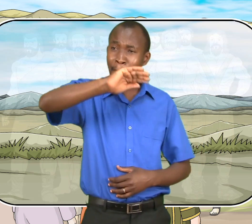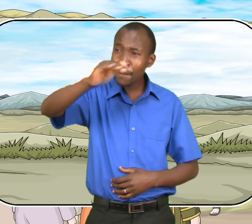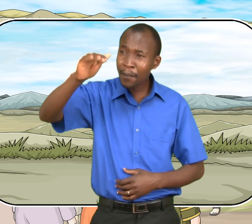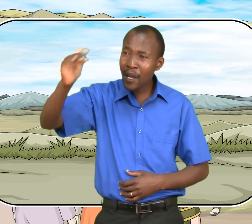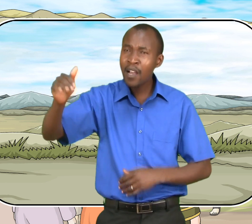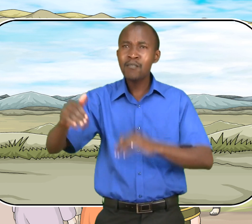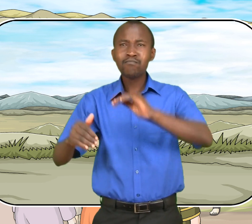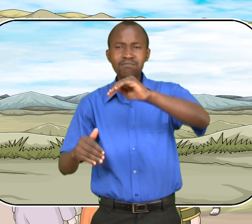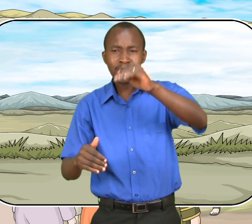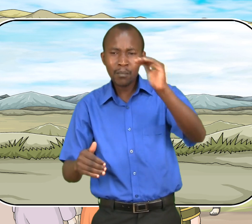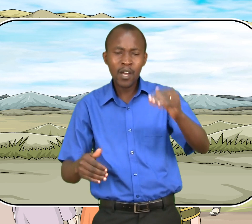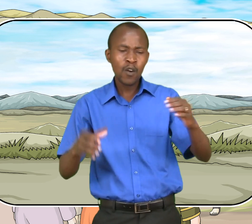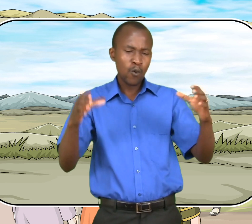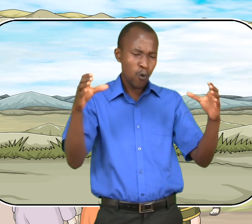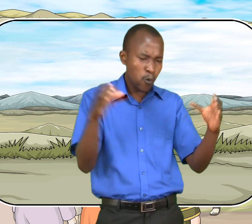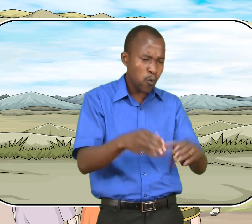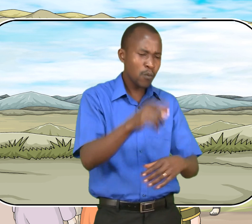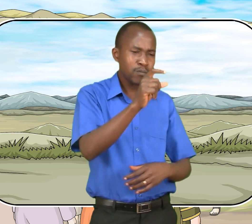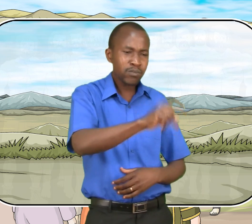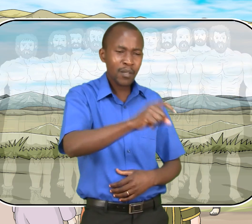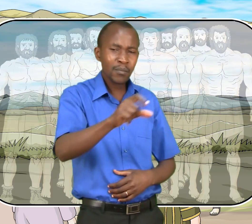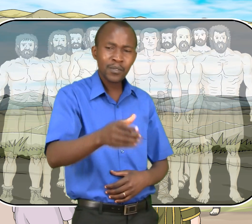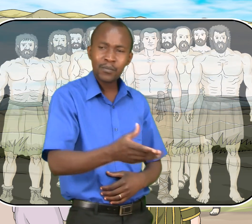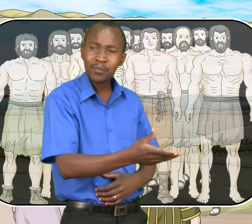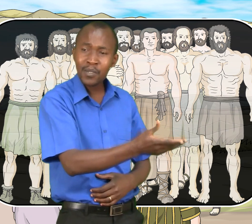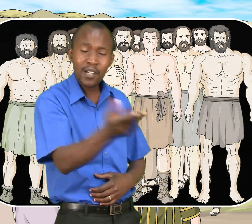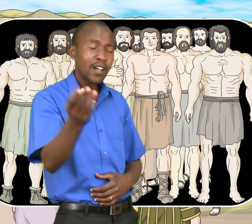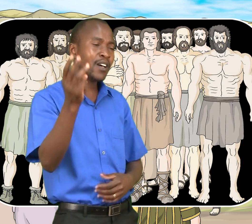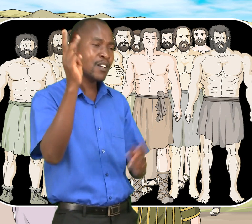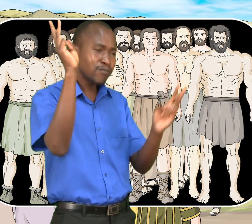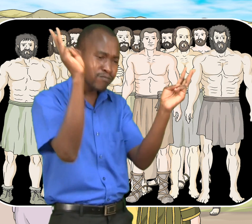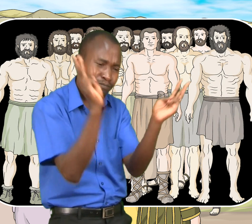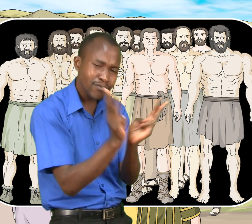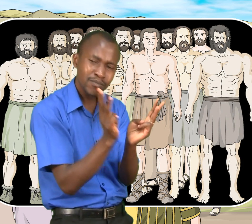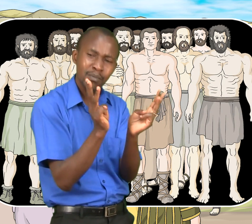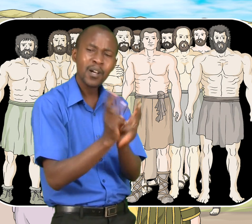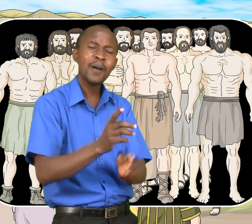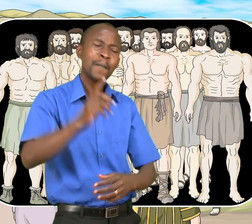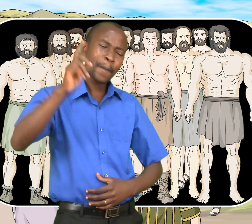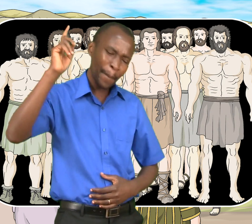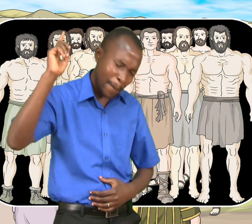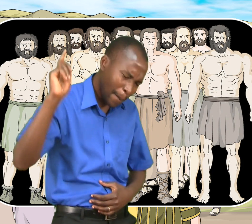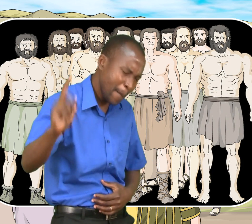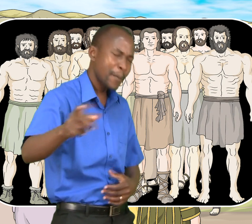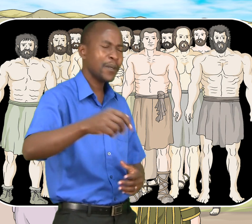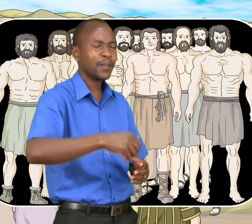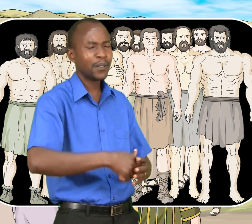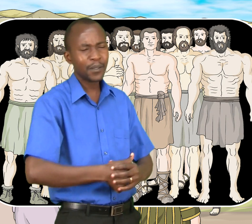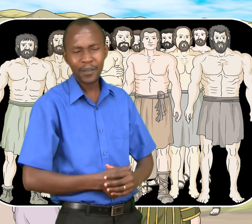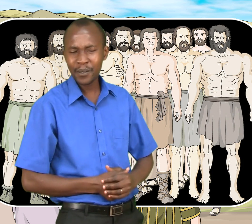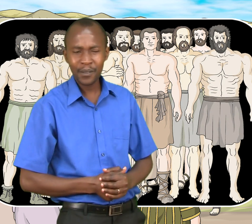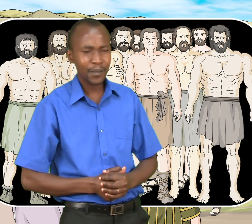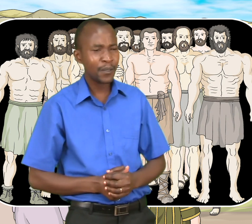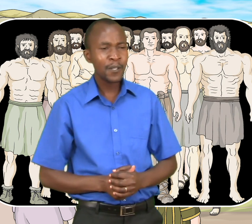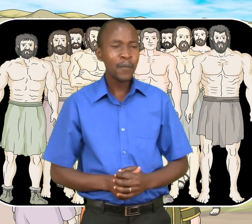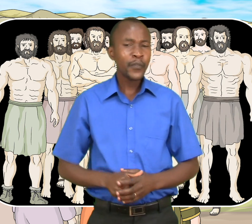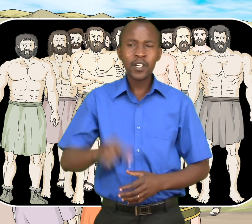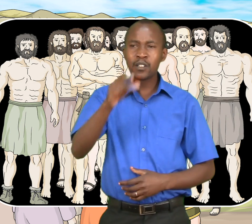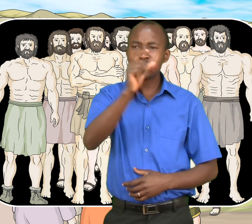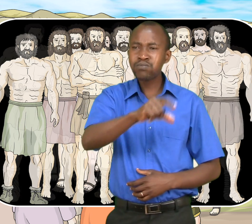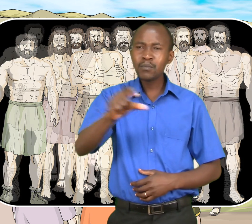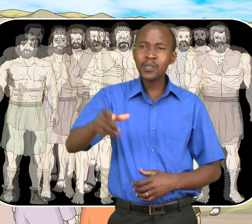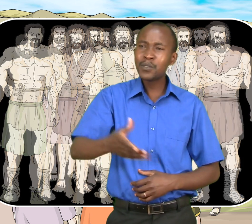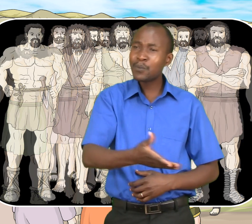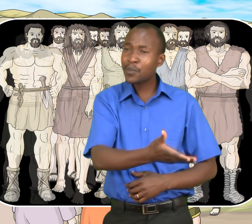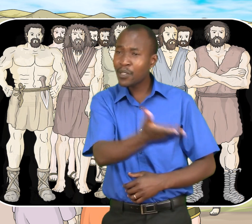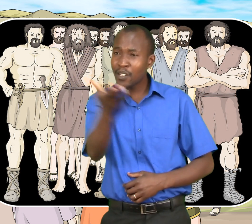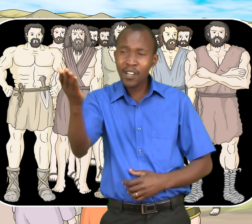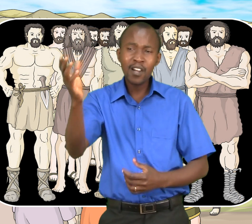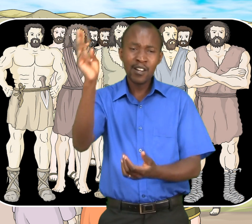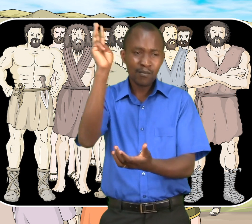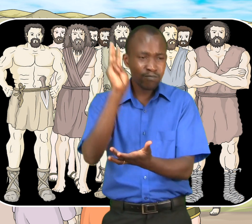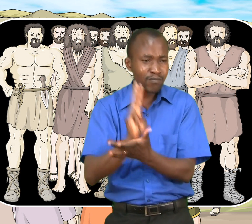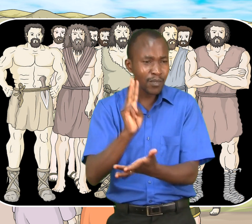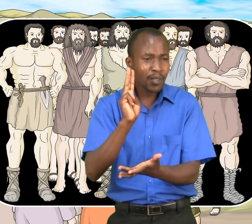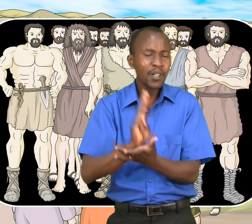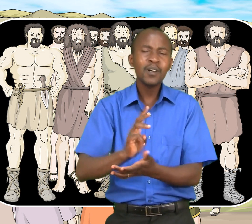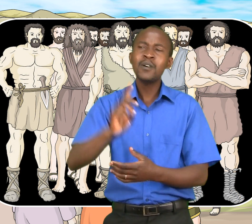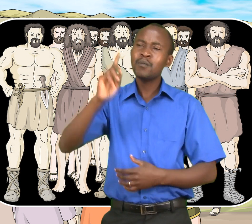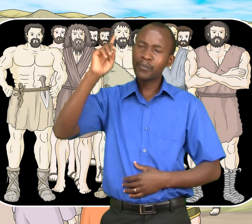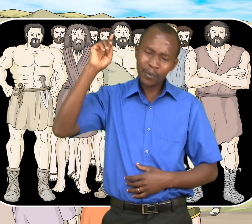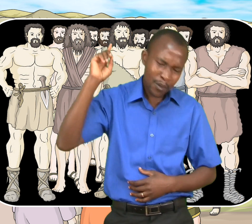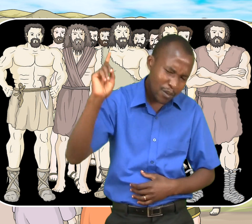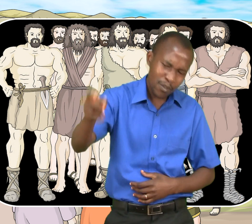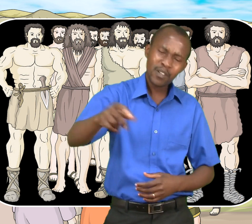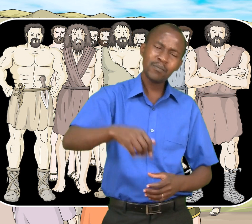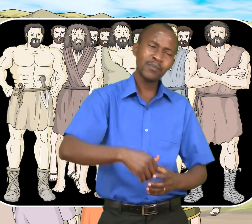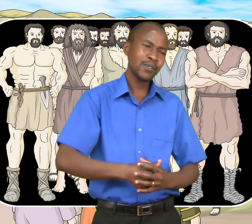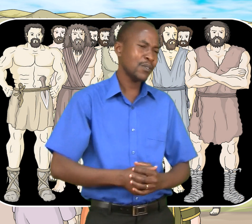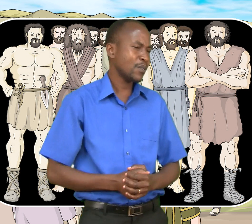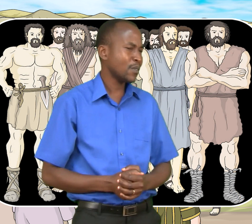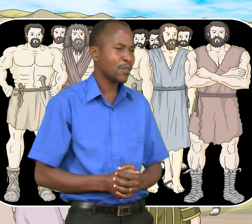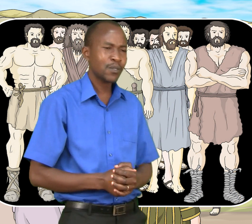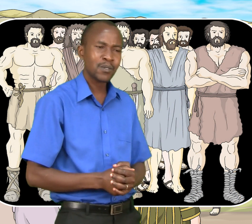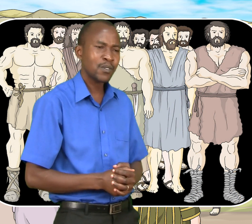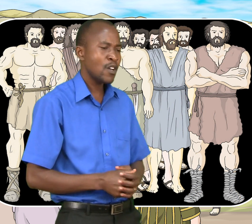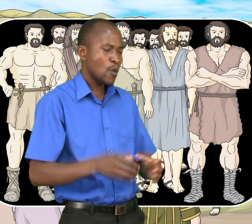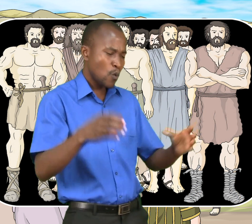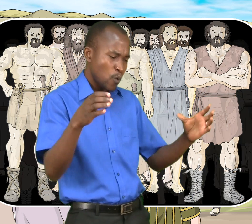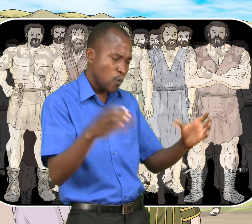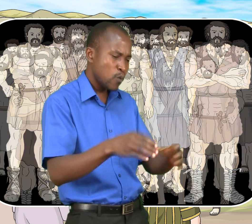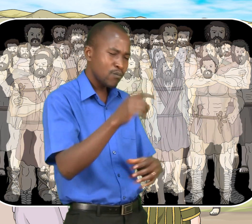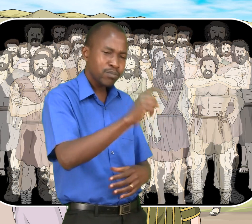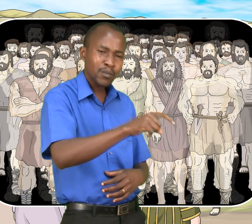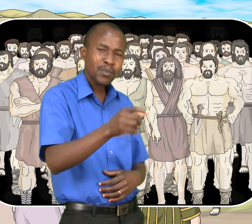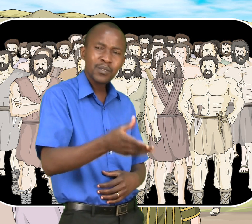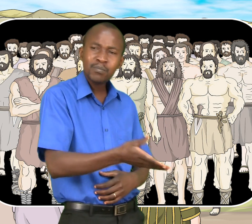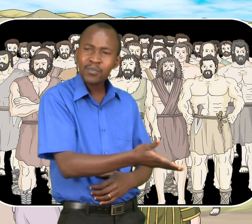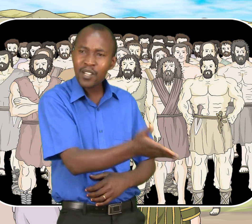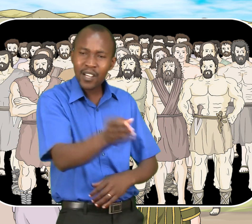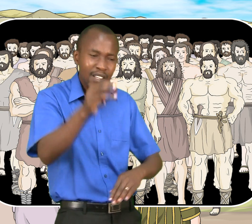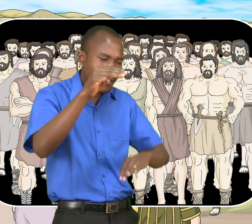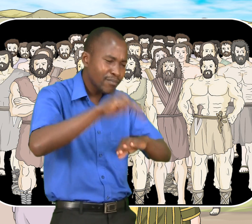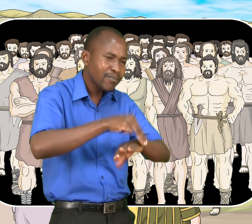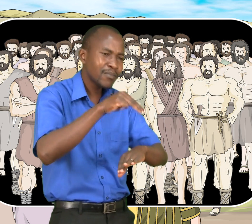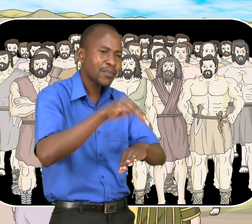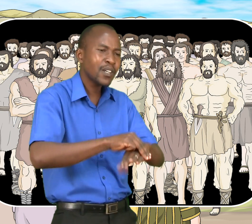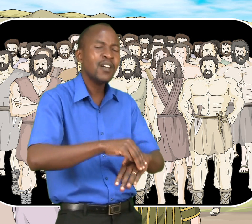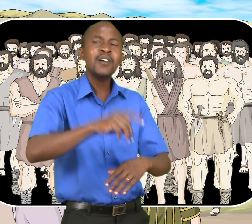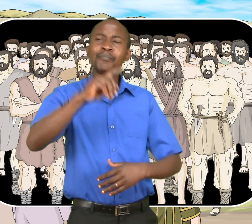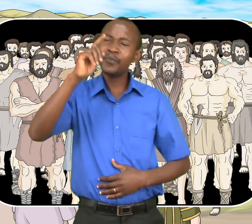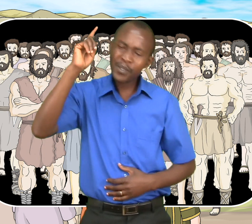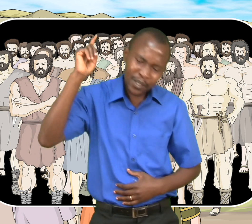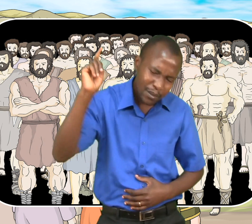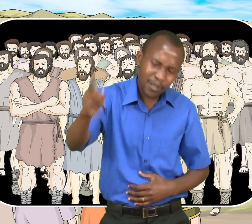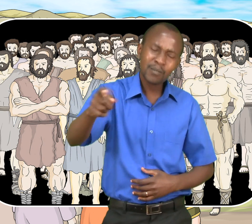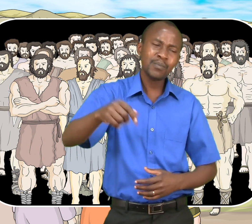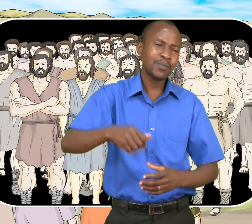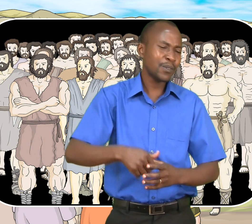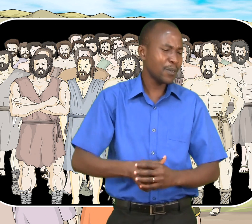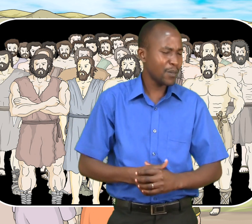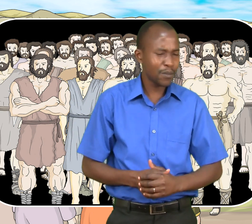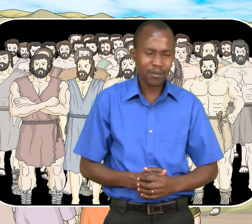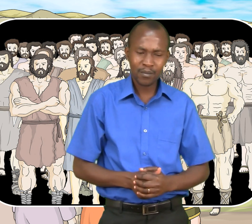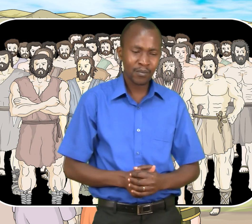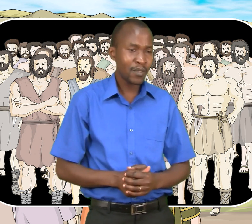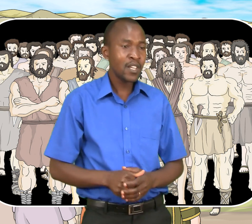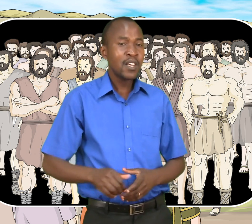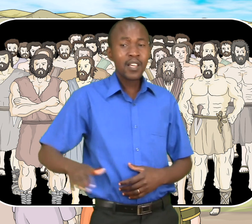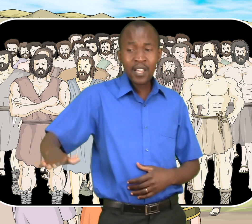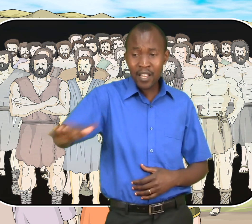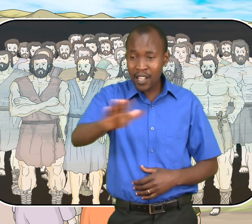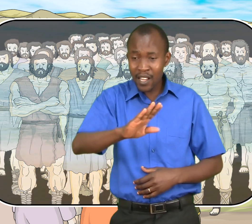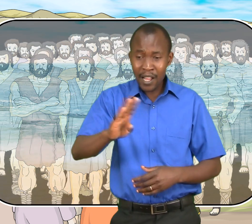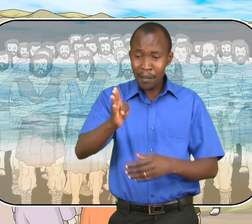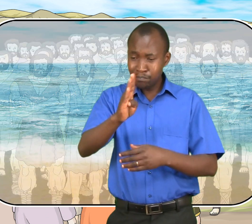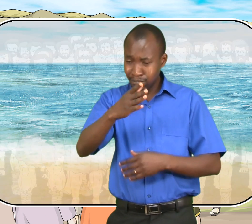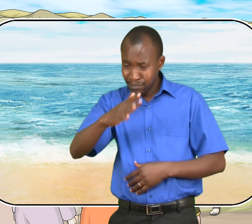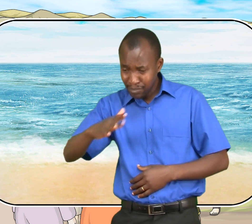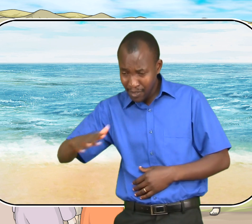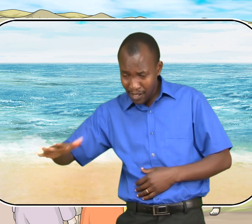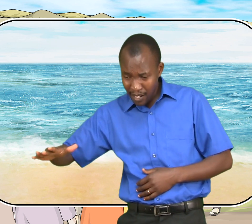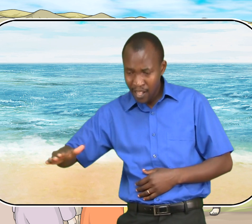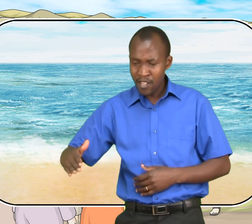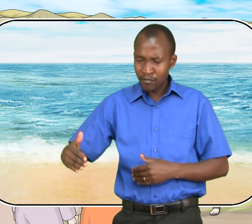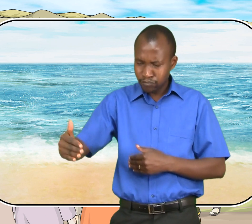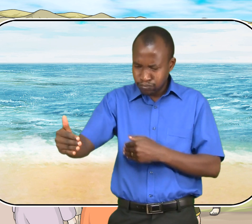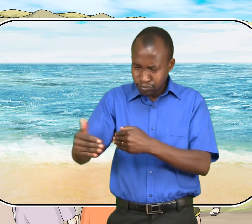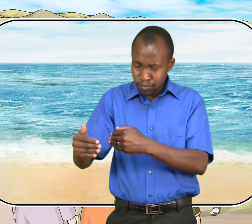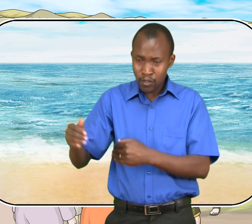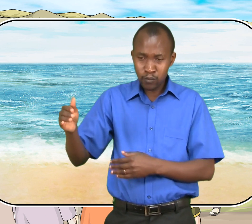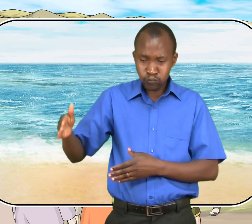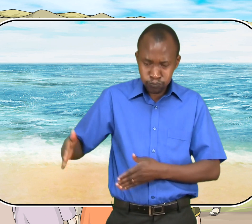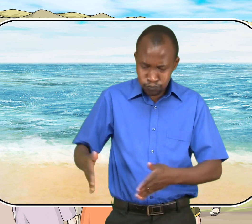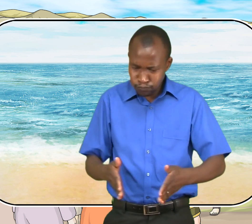the Hittites, Jebusites, and Amorites live in the hill country;